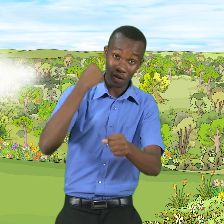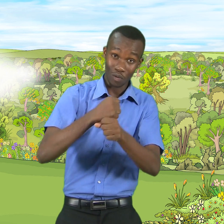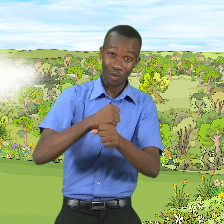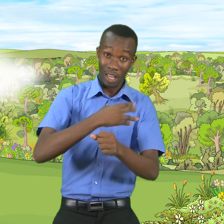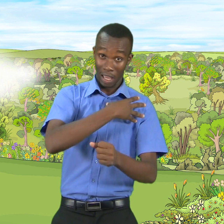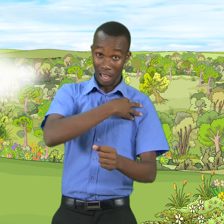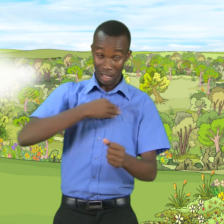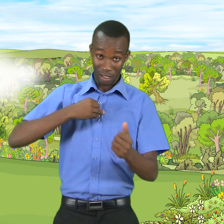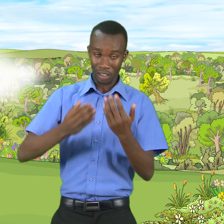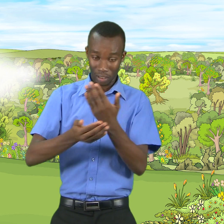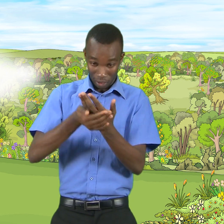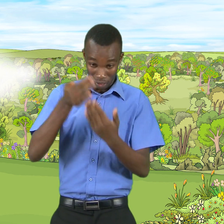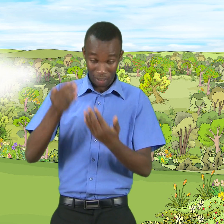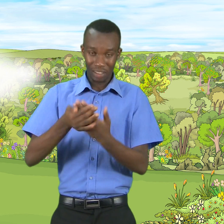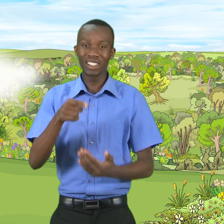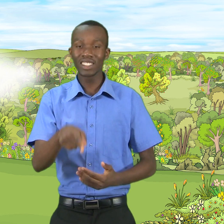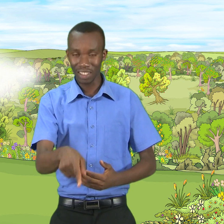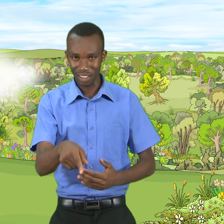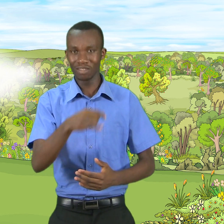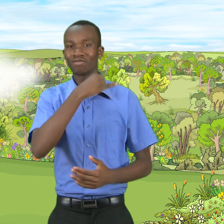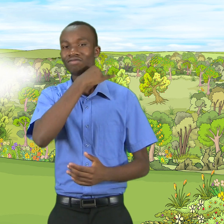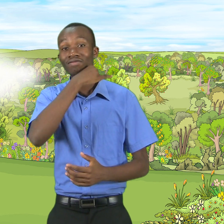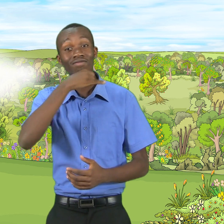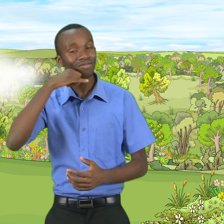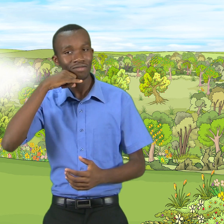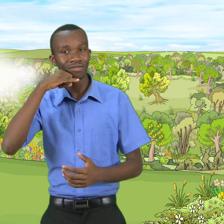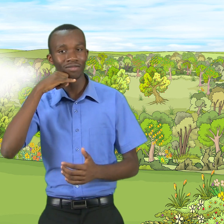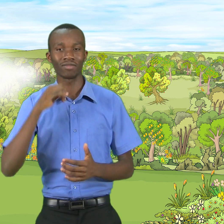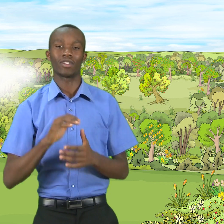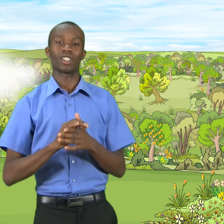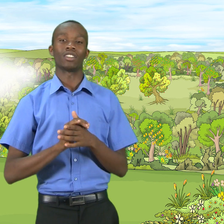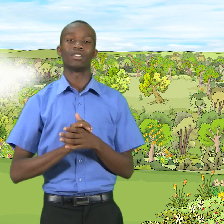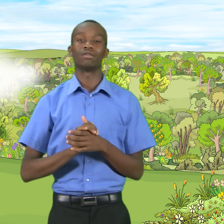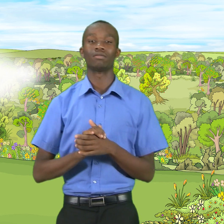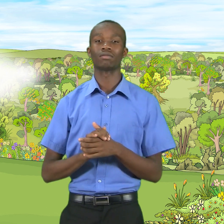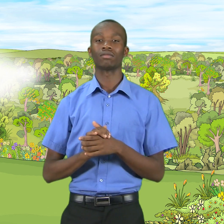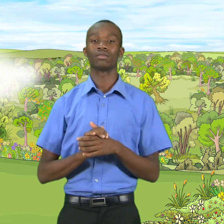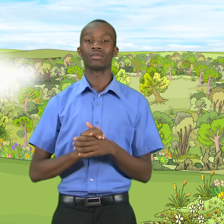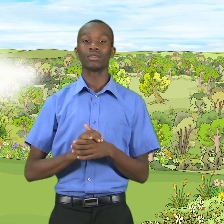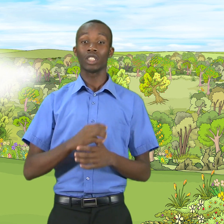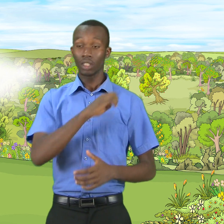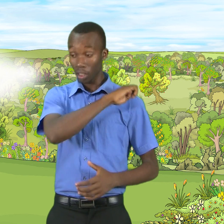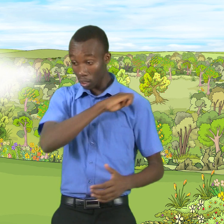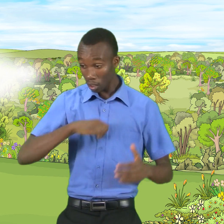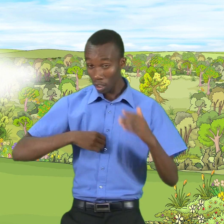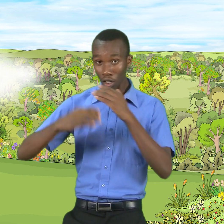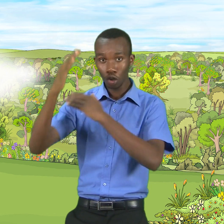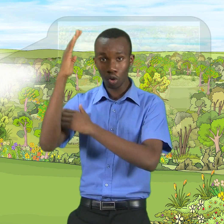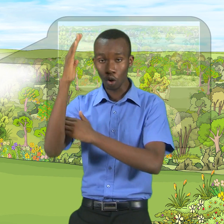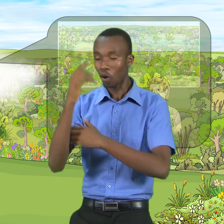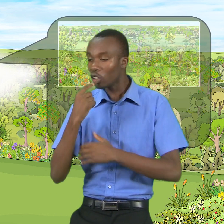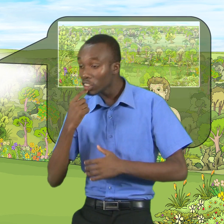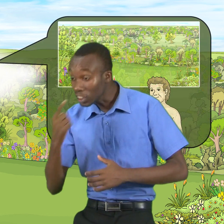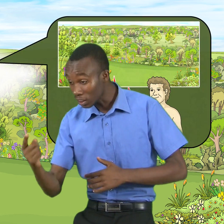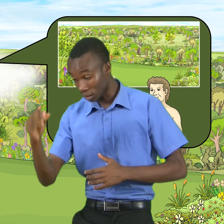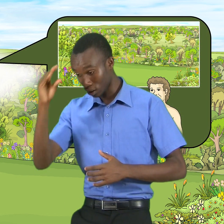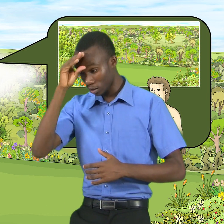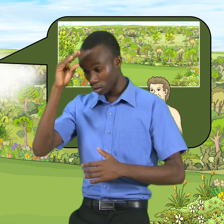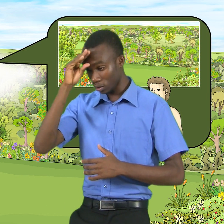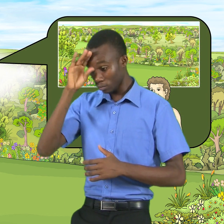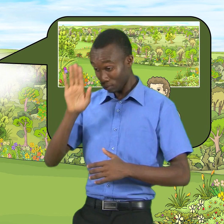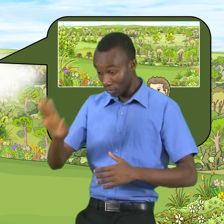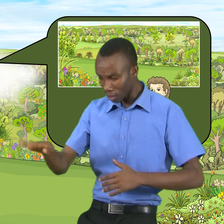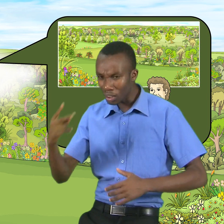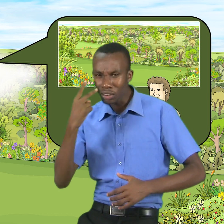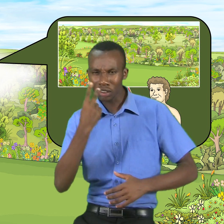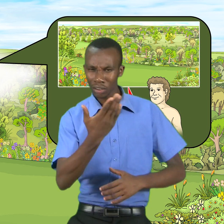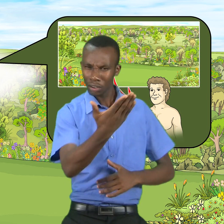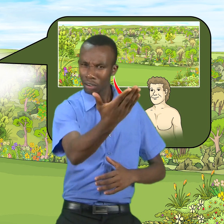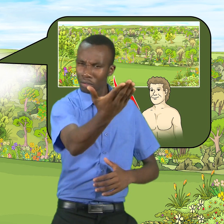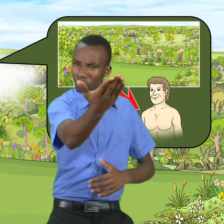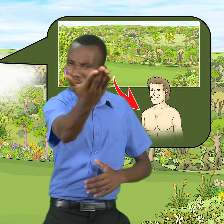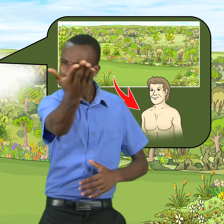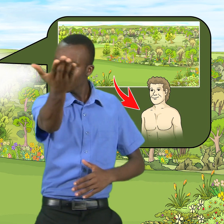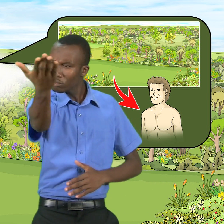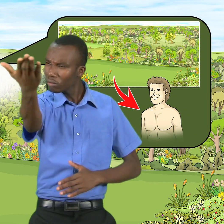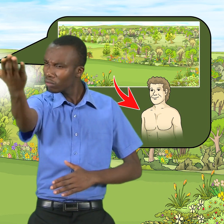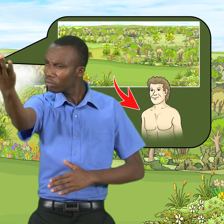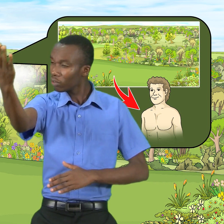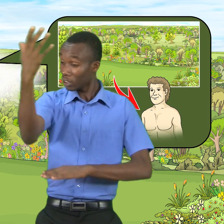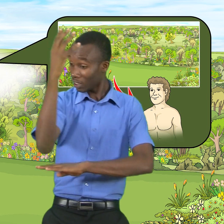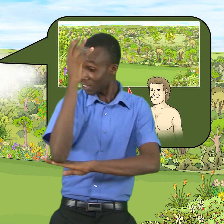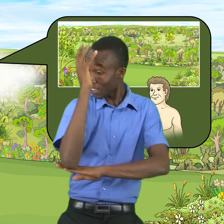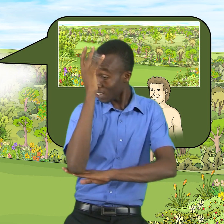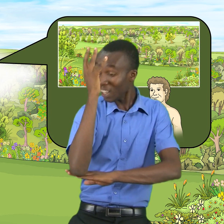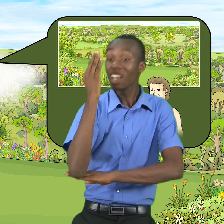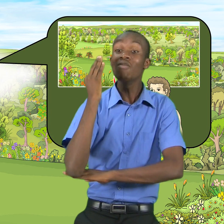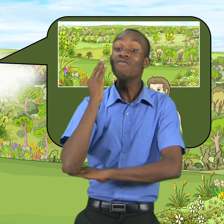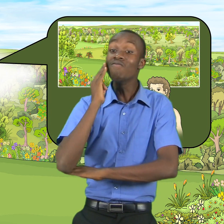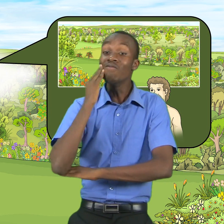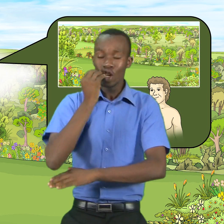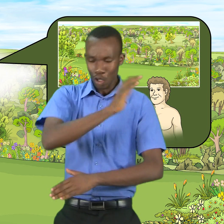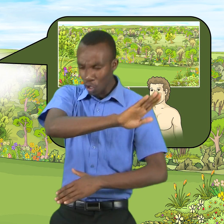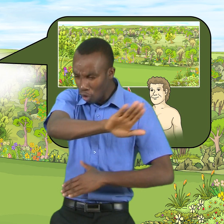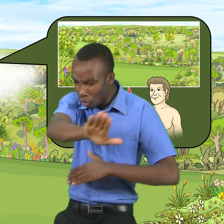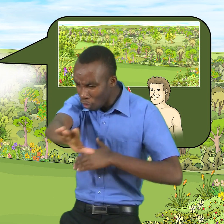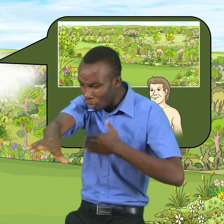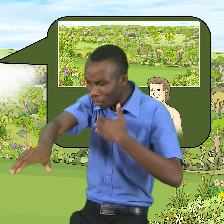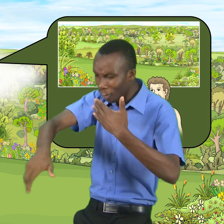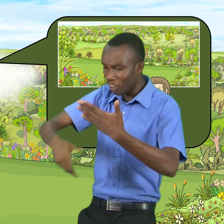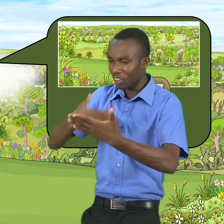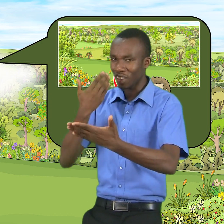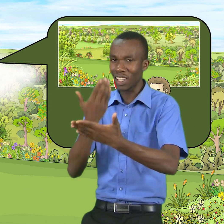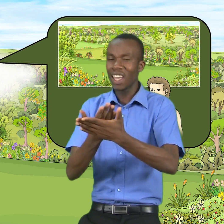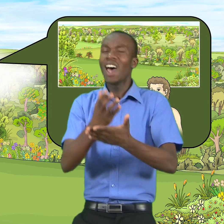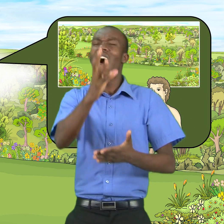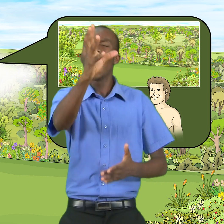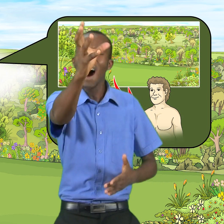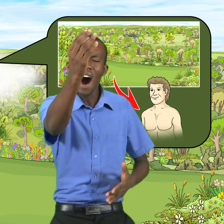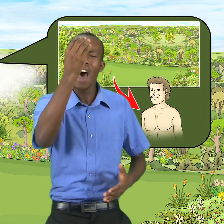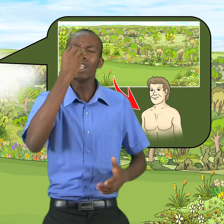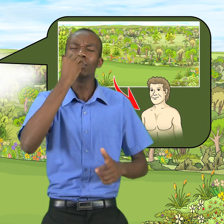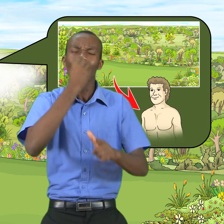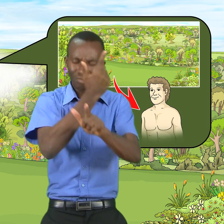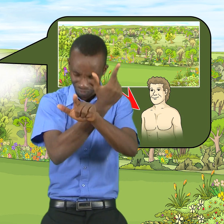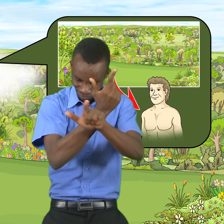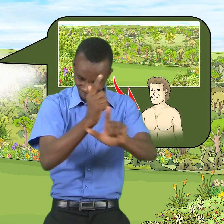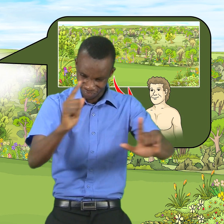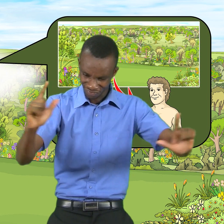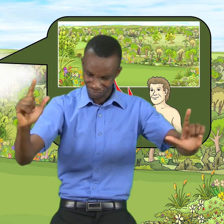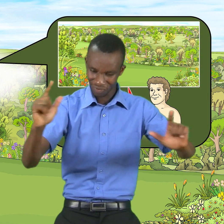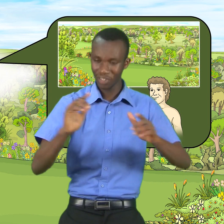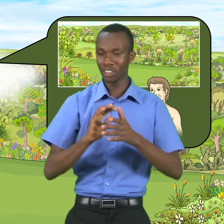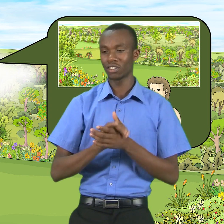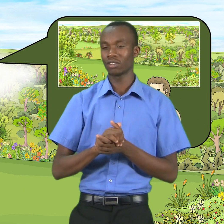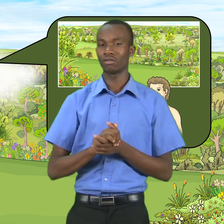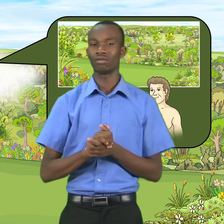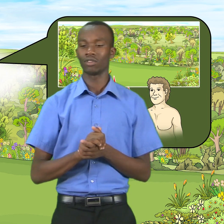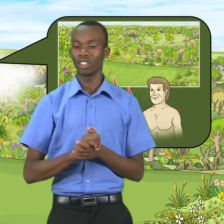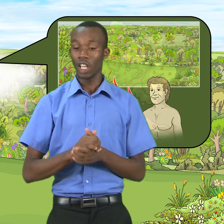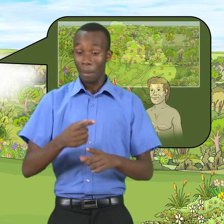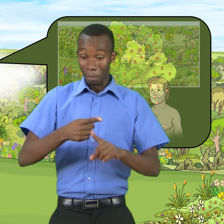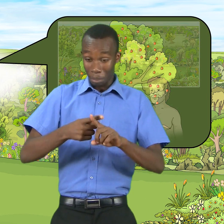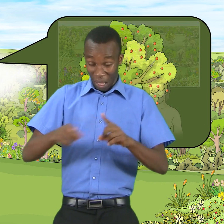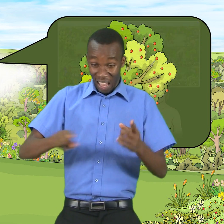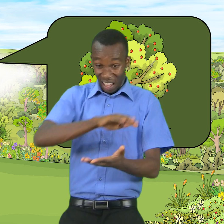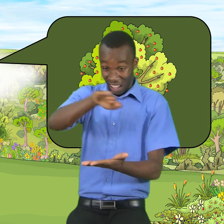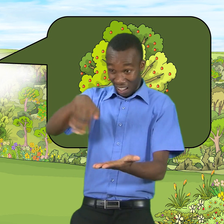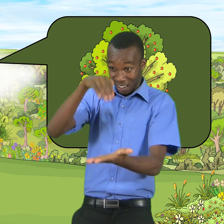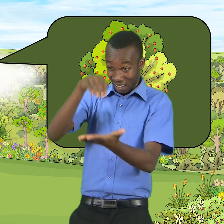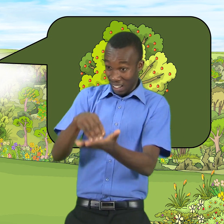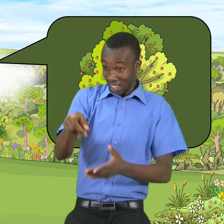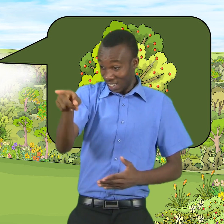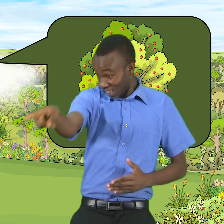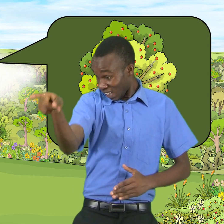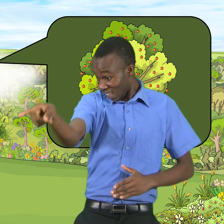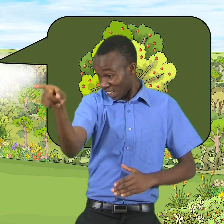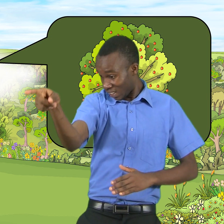And the fourth river is the Euphrates. Then the LORD God took the man and placed him in the Garden of Eden to cultivate and keep it.